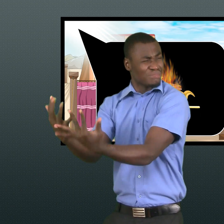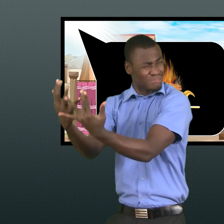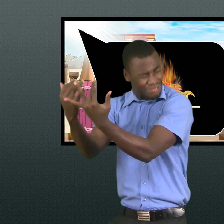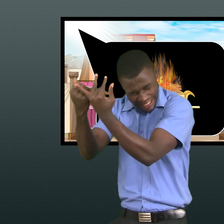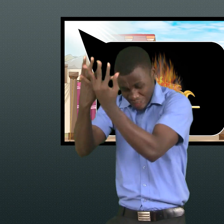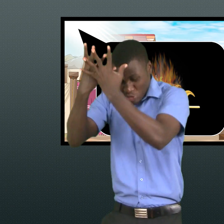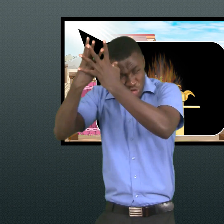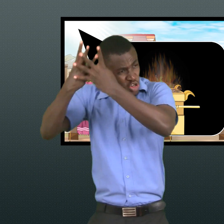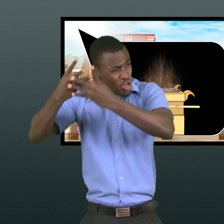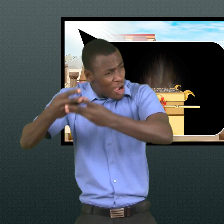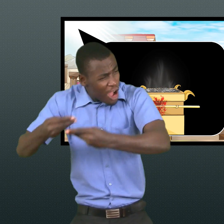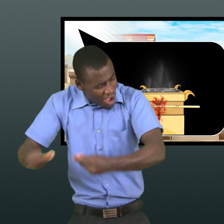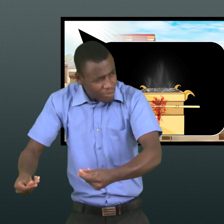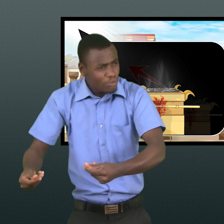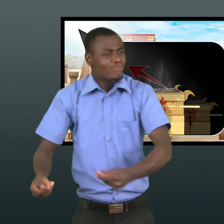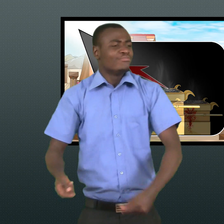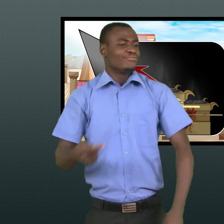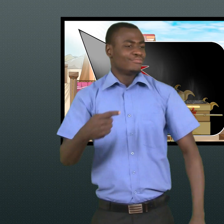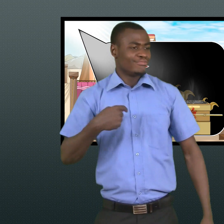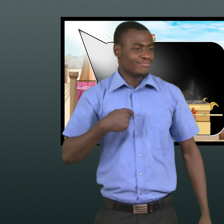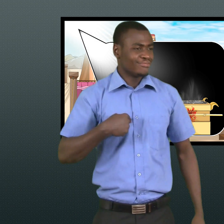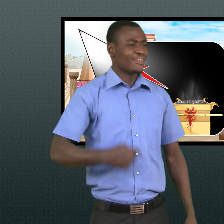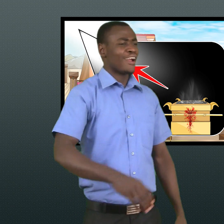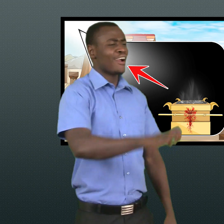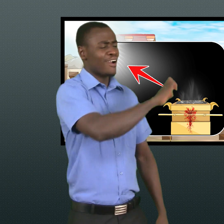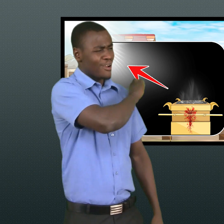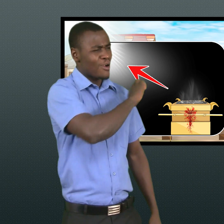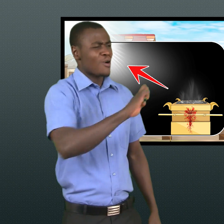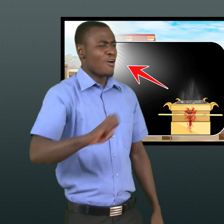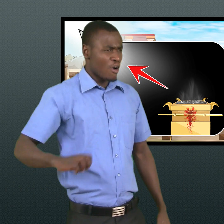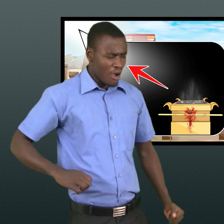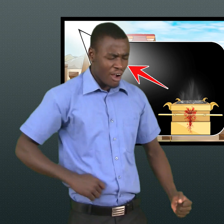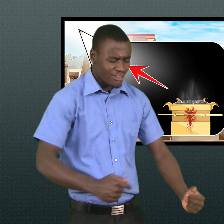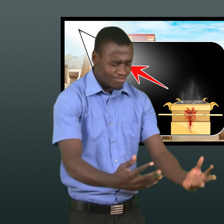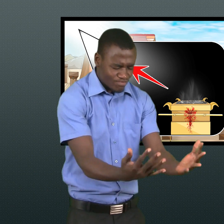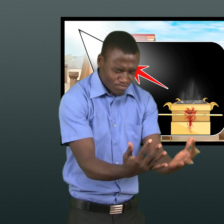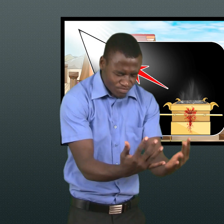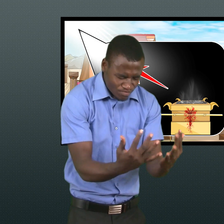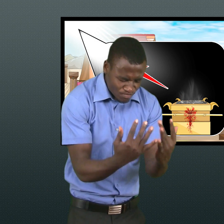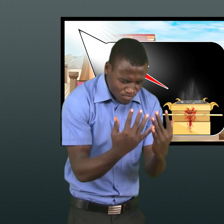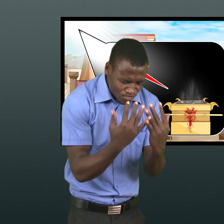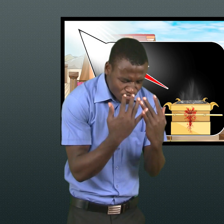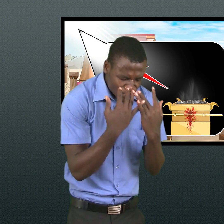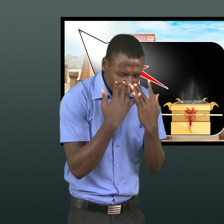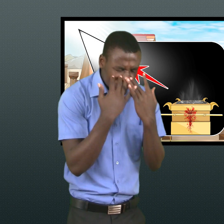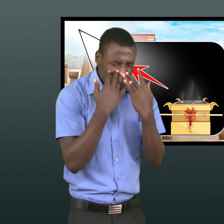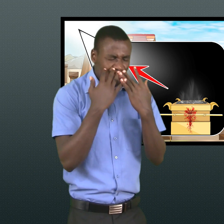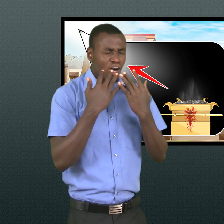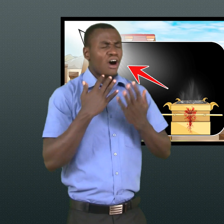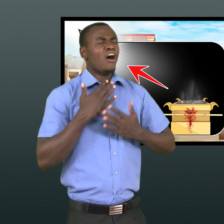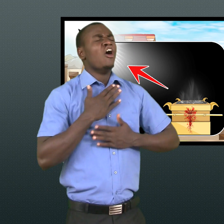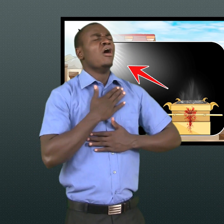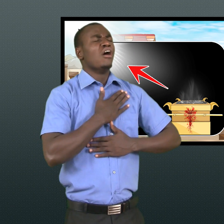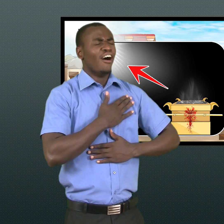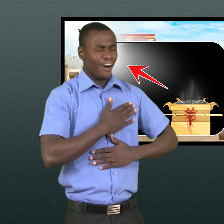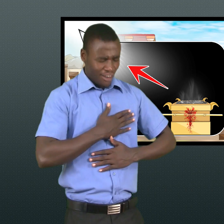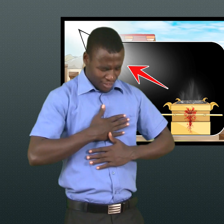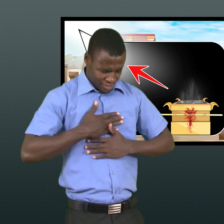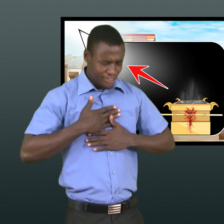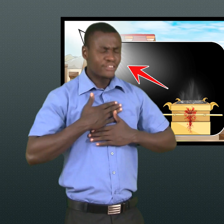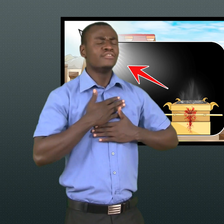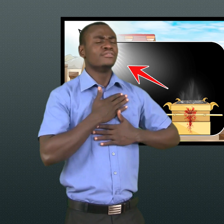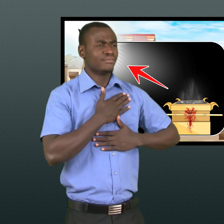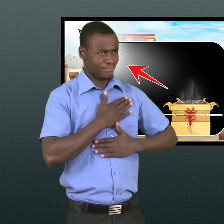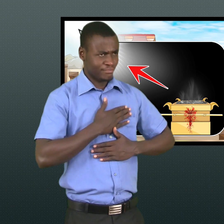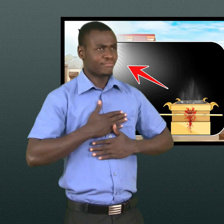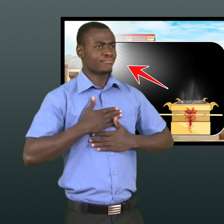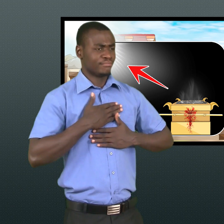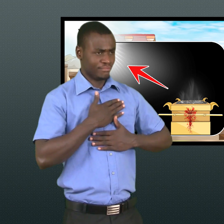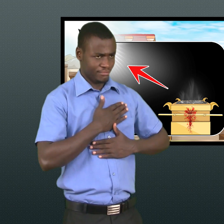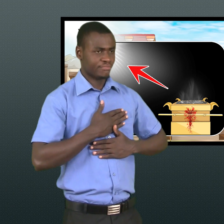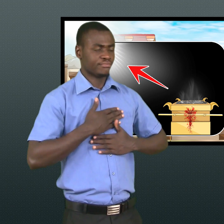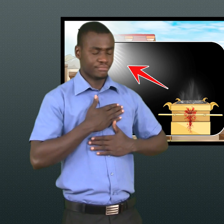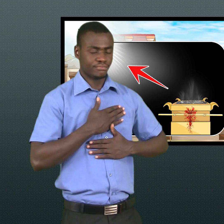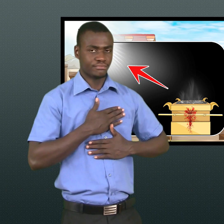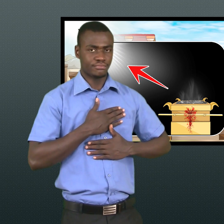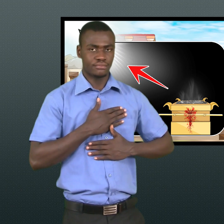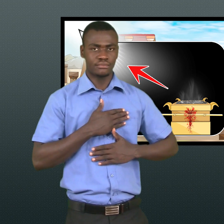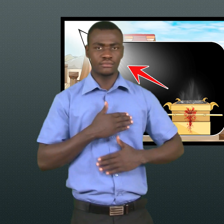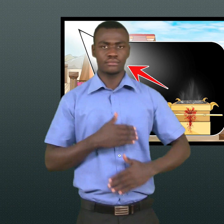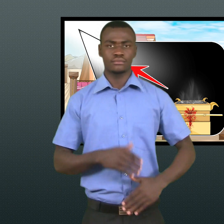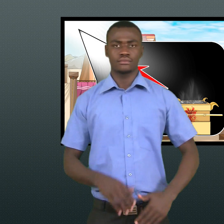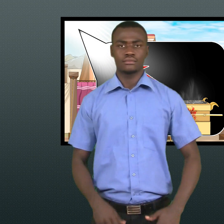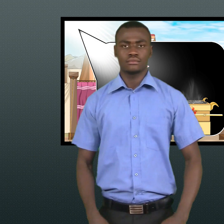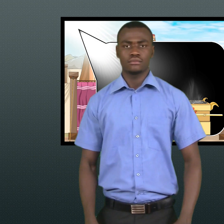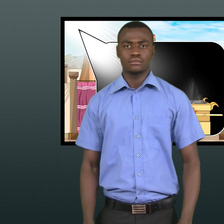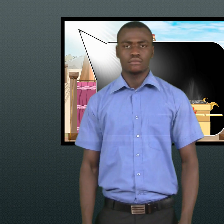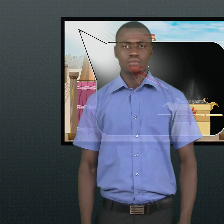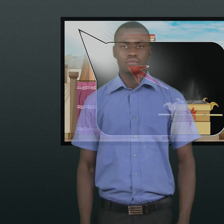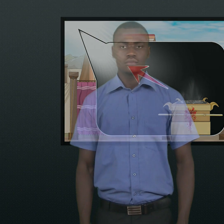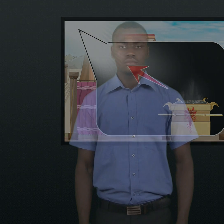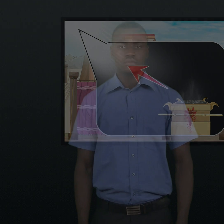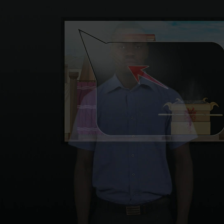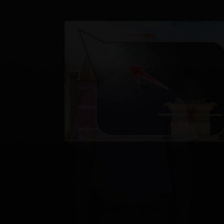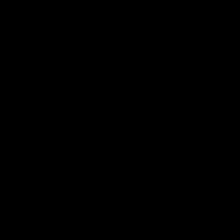It is a burnt offering, an offering made by fire, a pleasing aroma to the LORD.